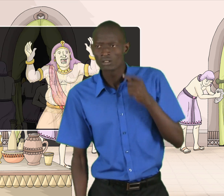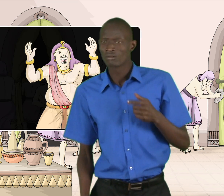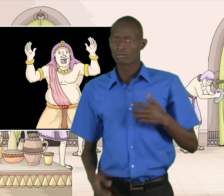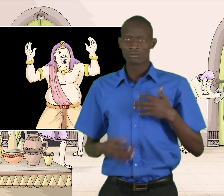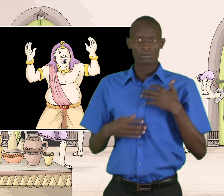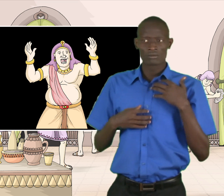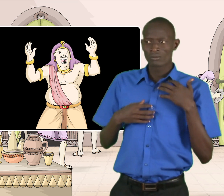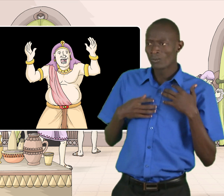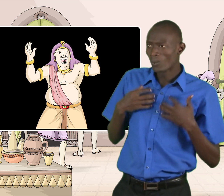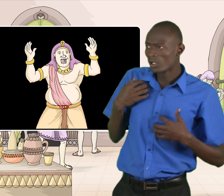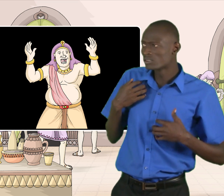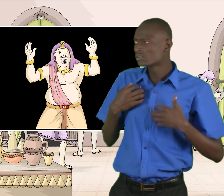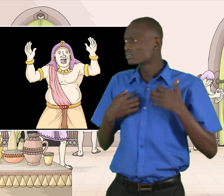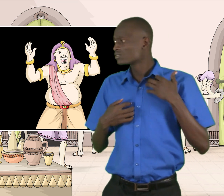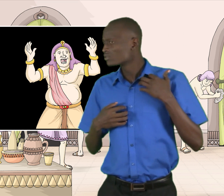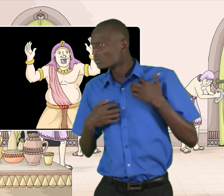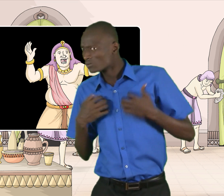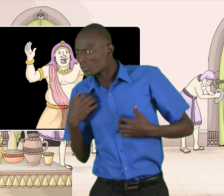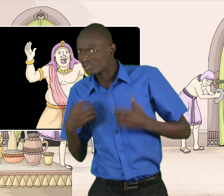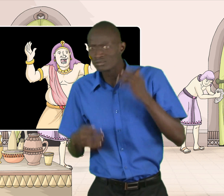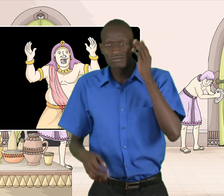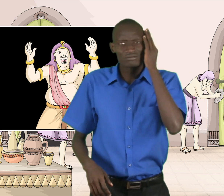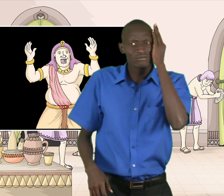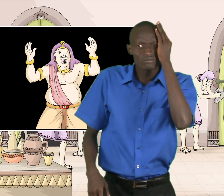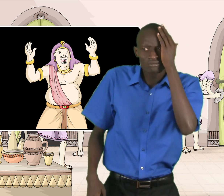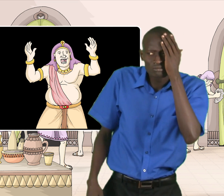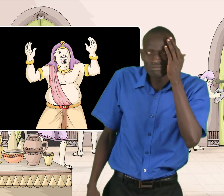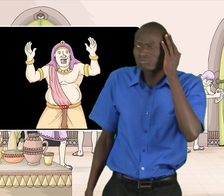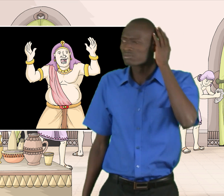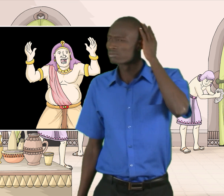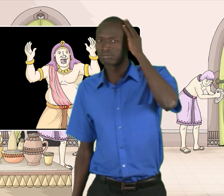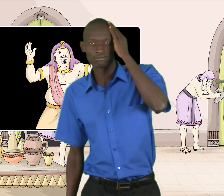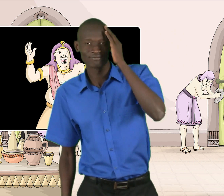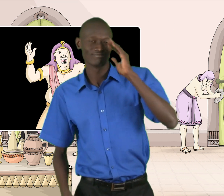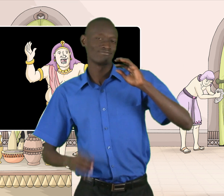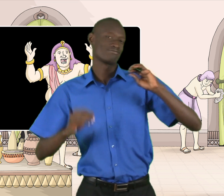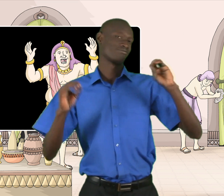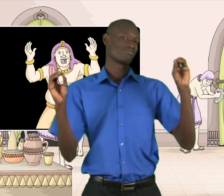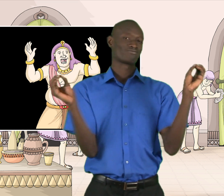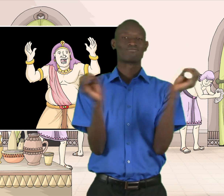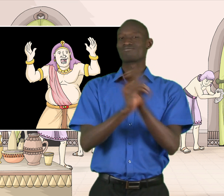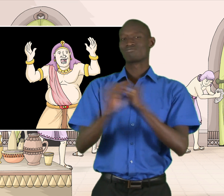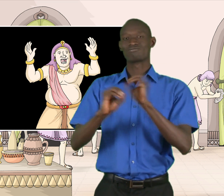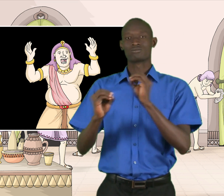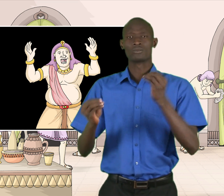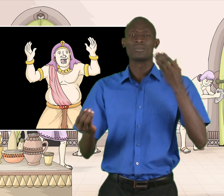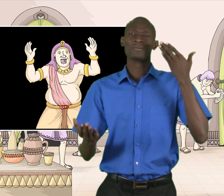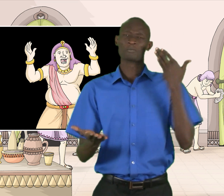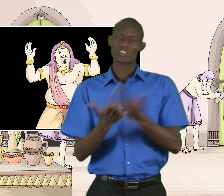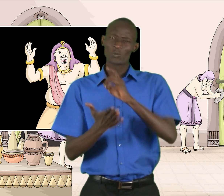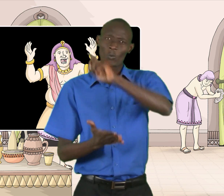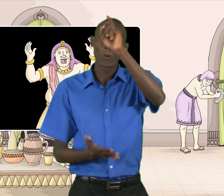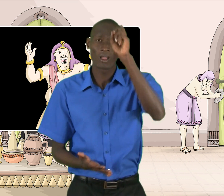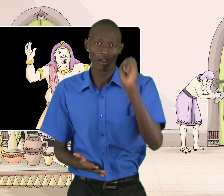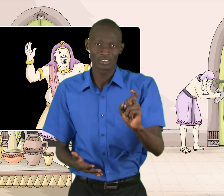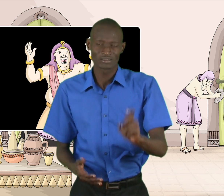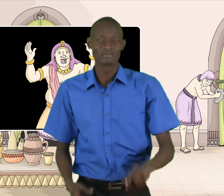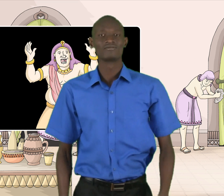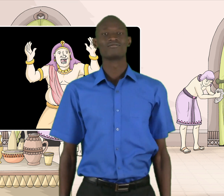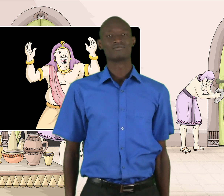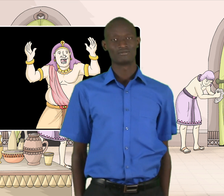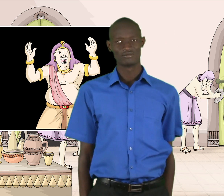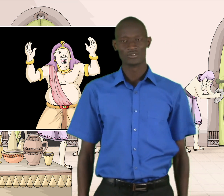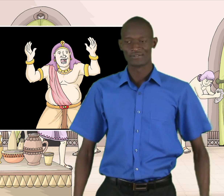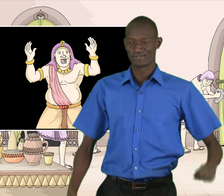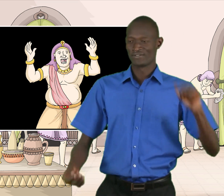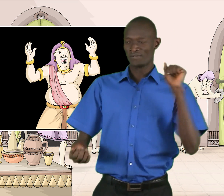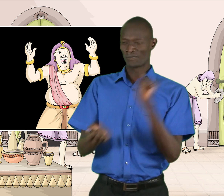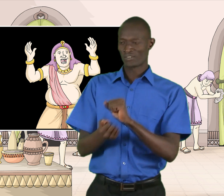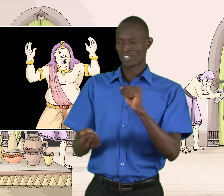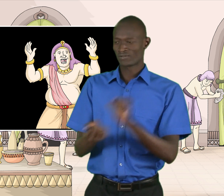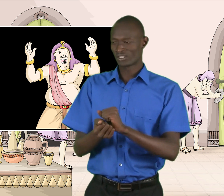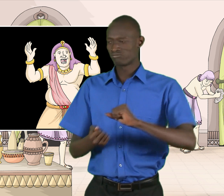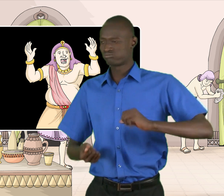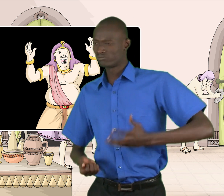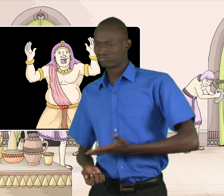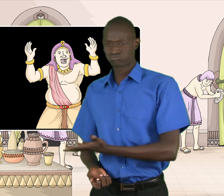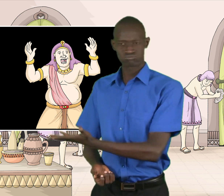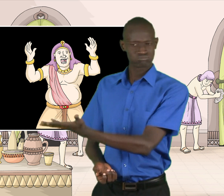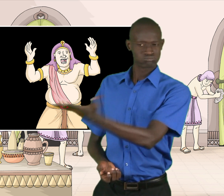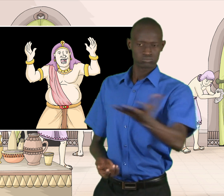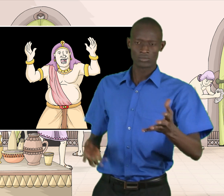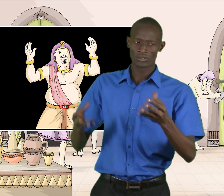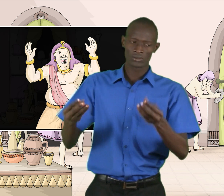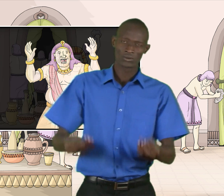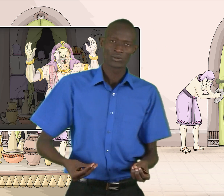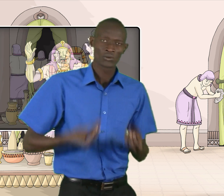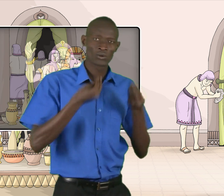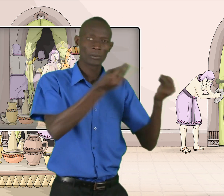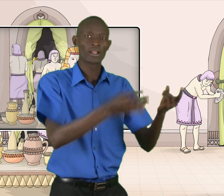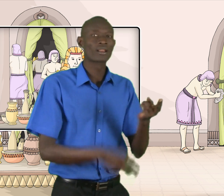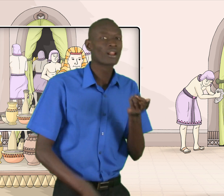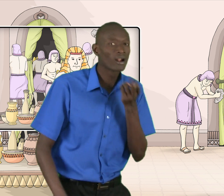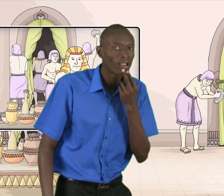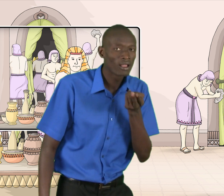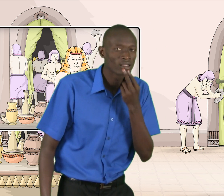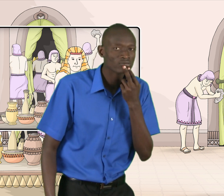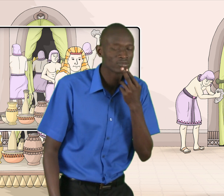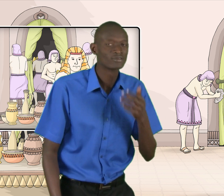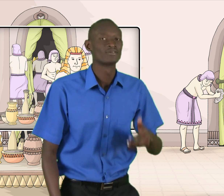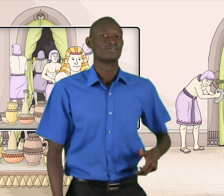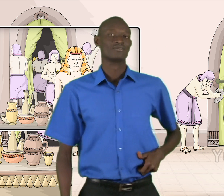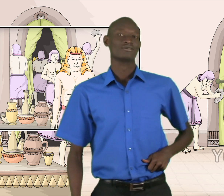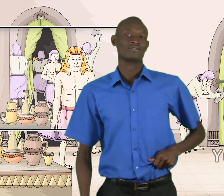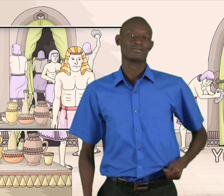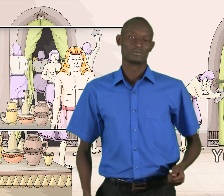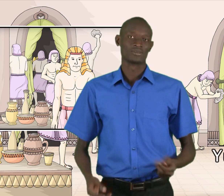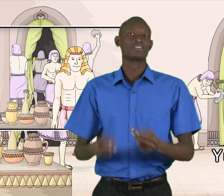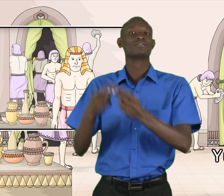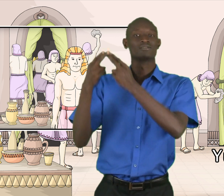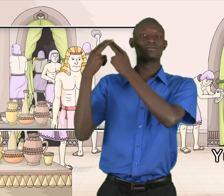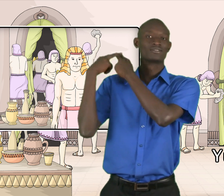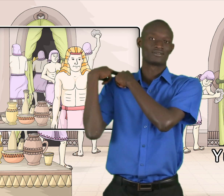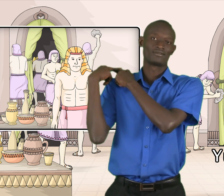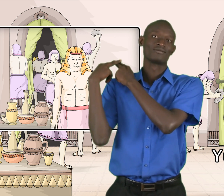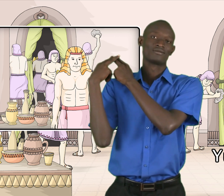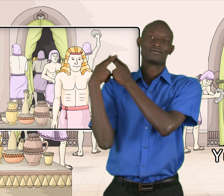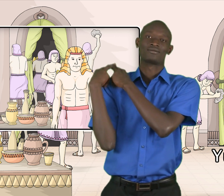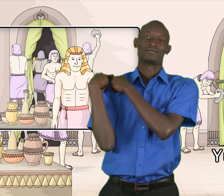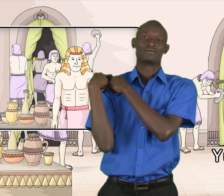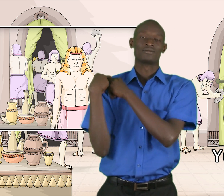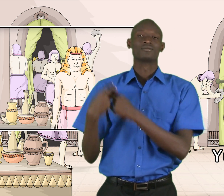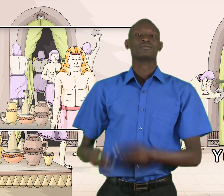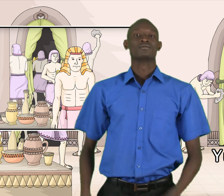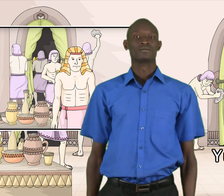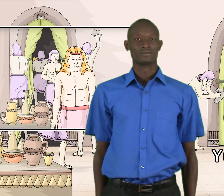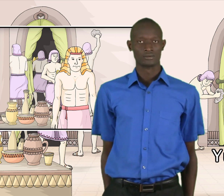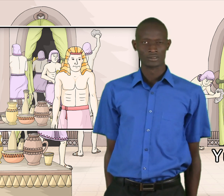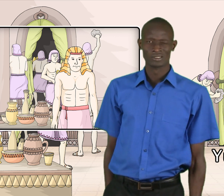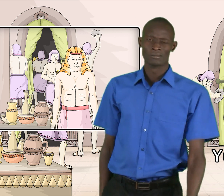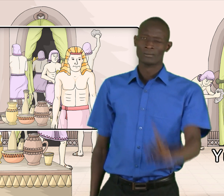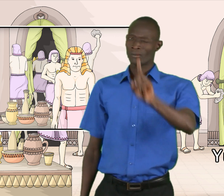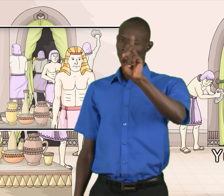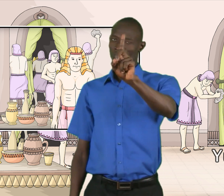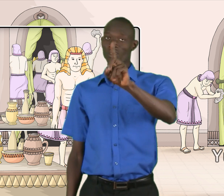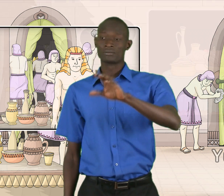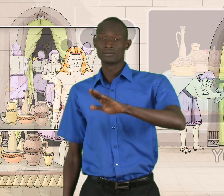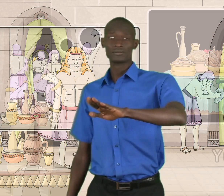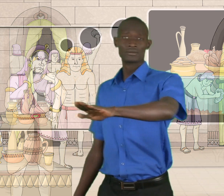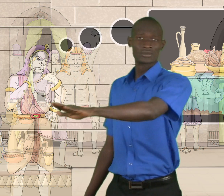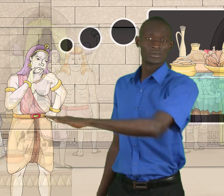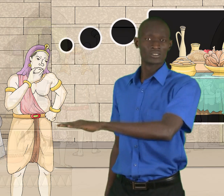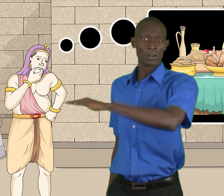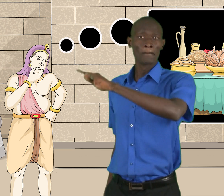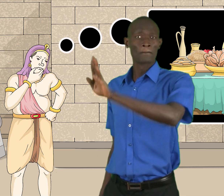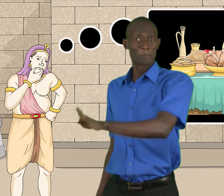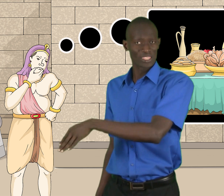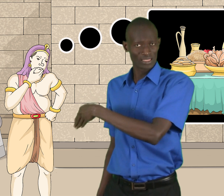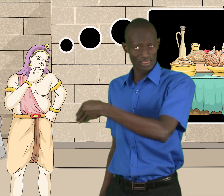So Potiphar left all that he owned in Joseph’s care;